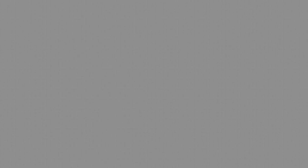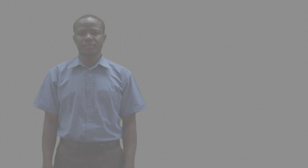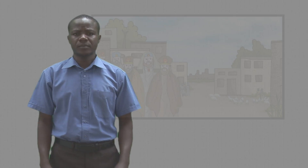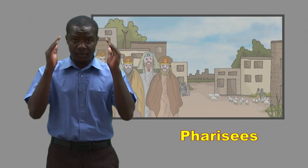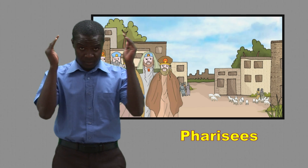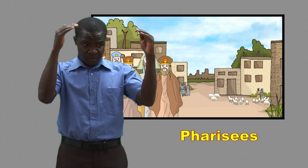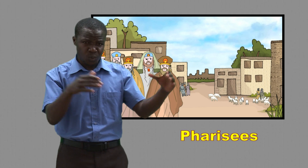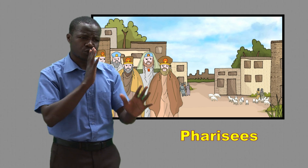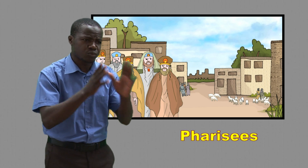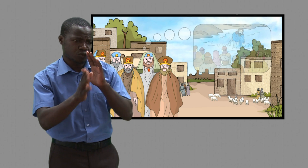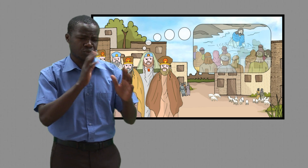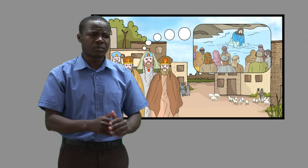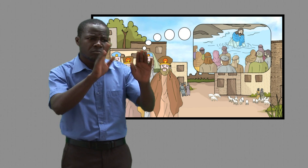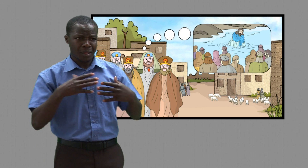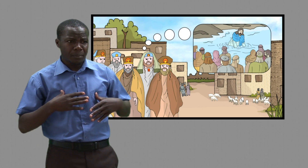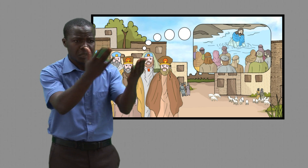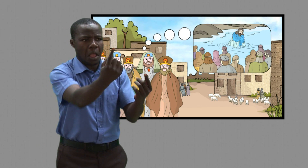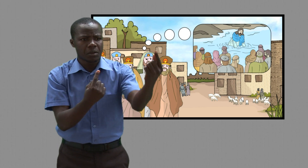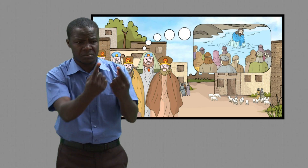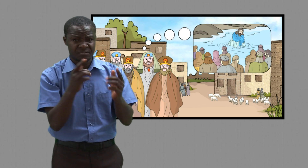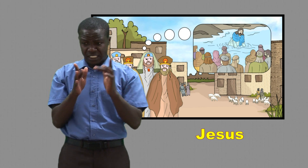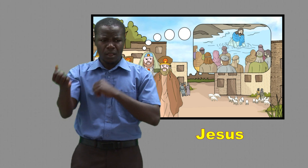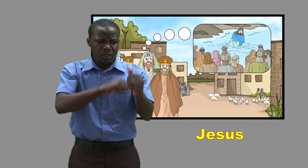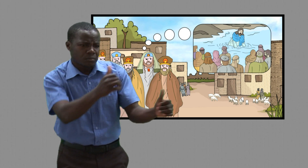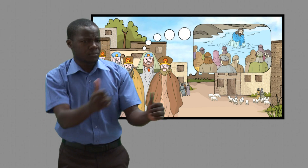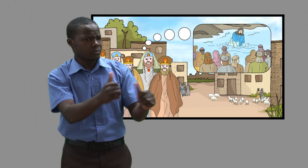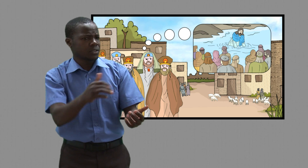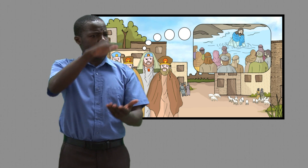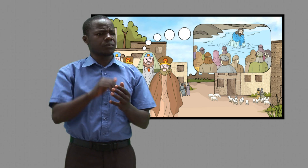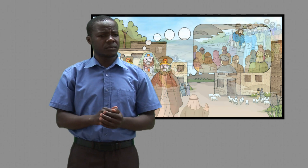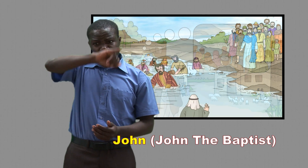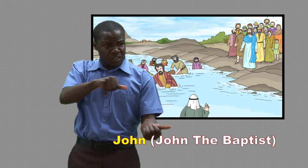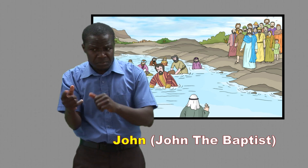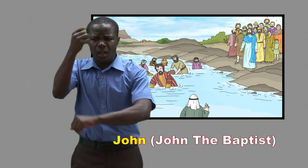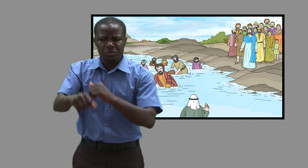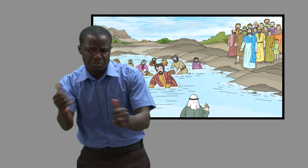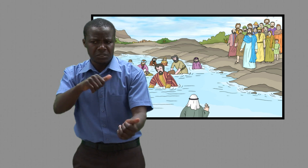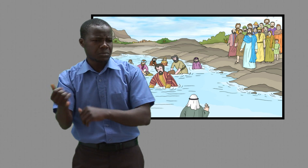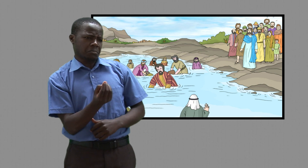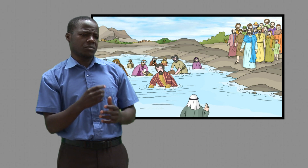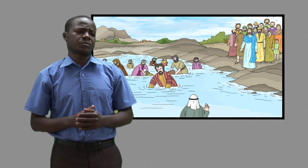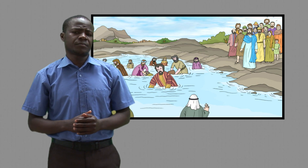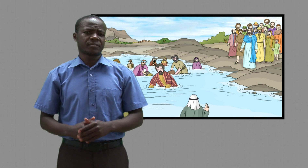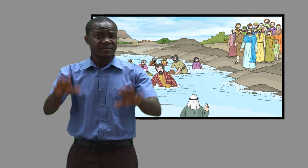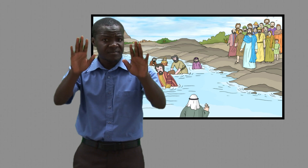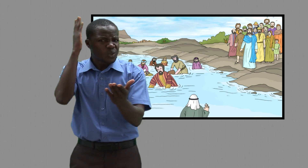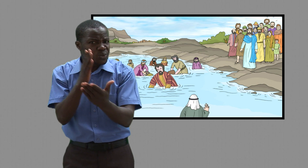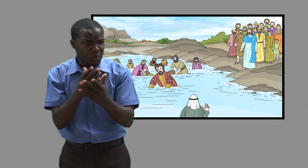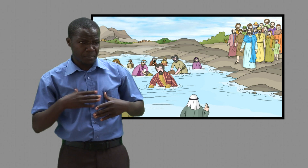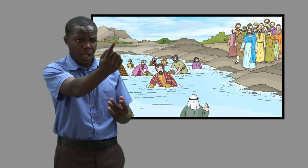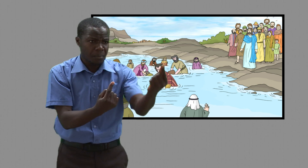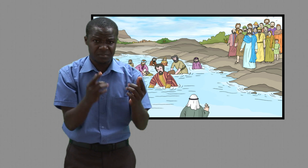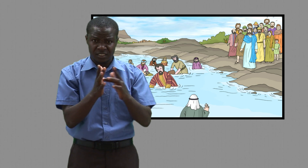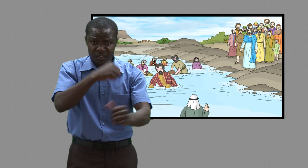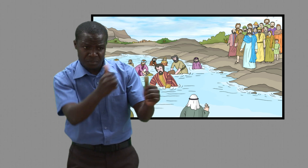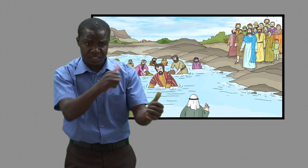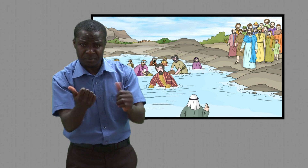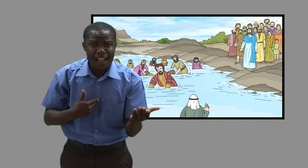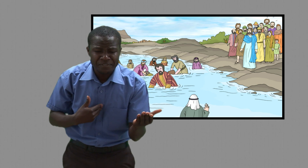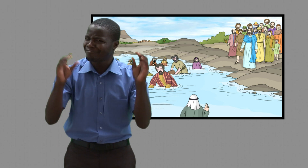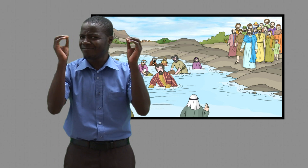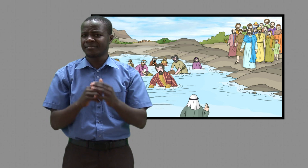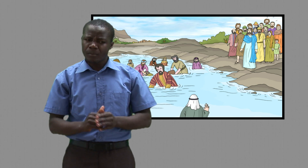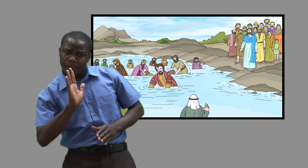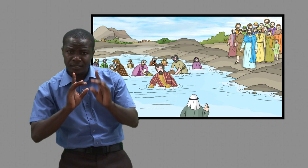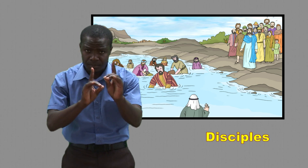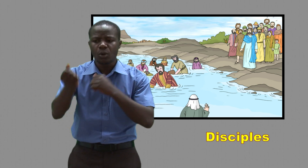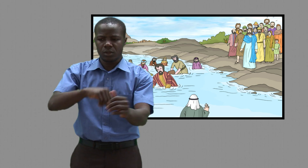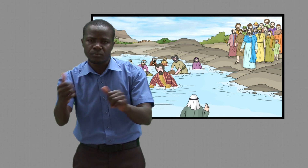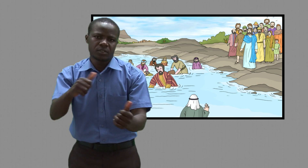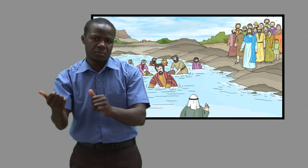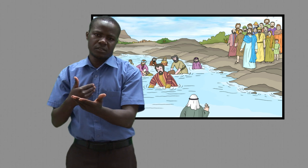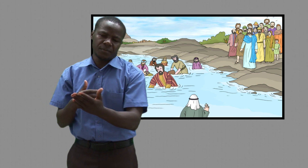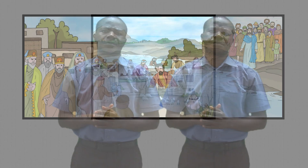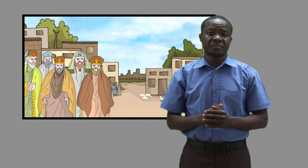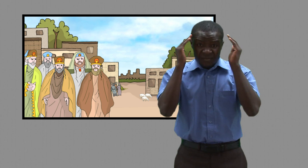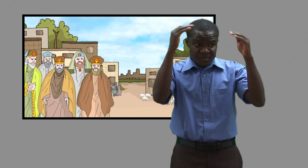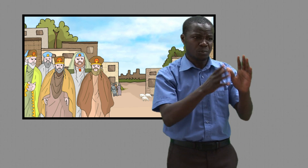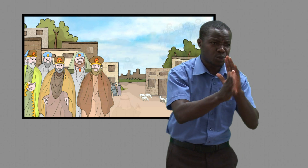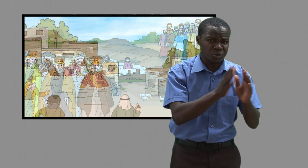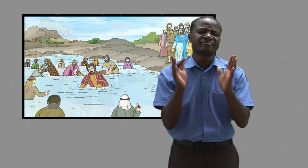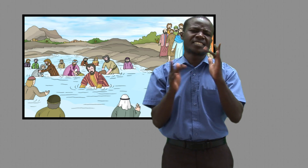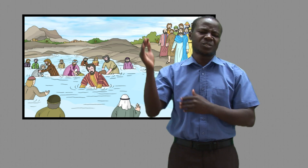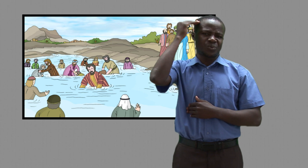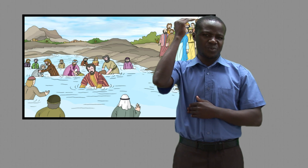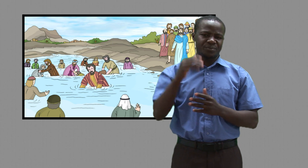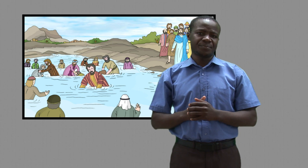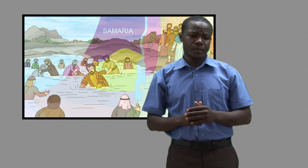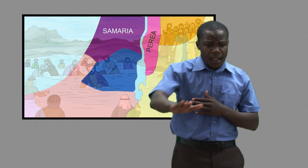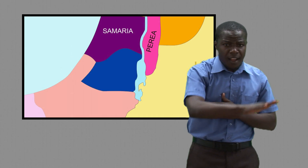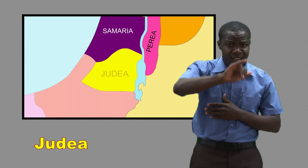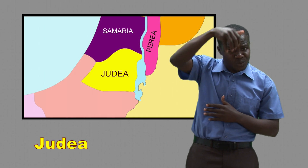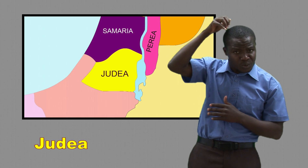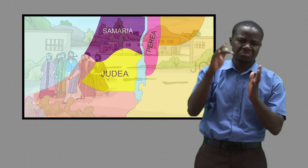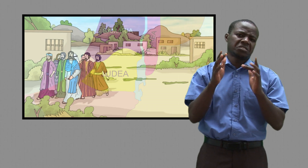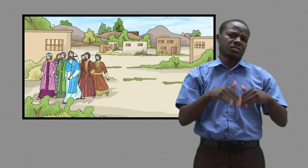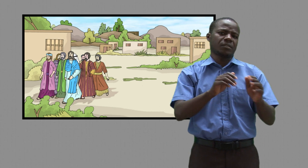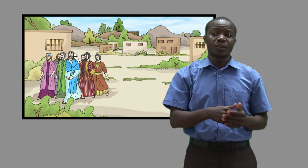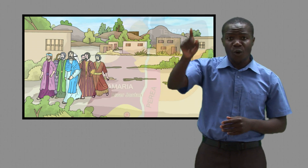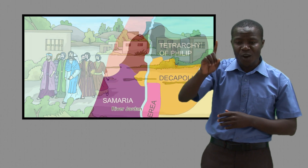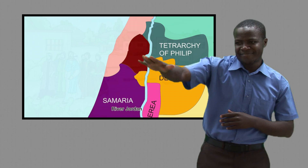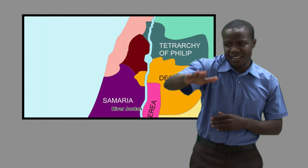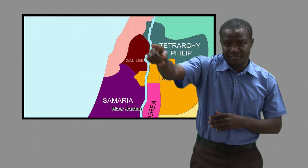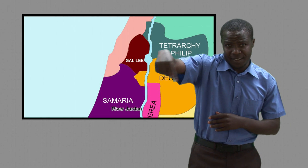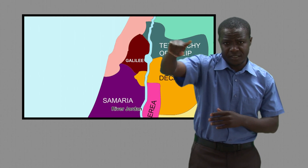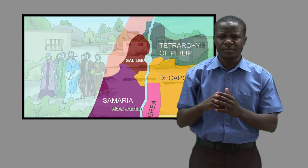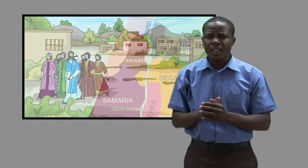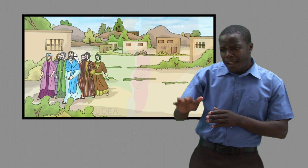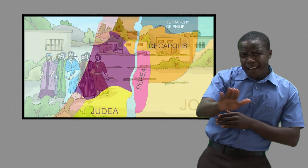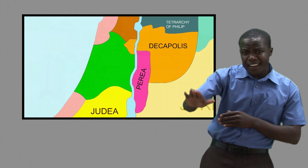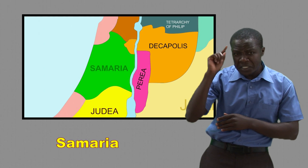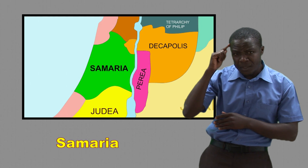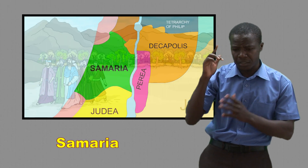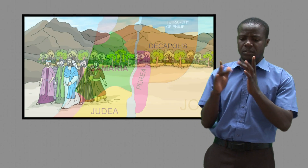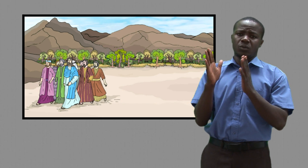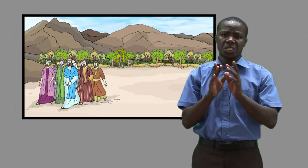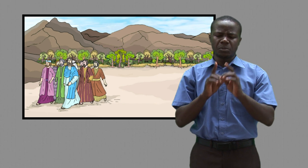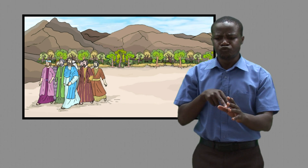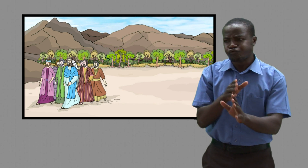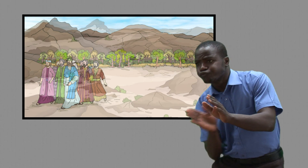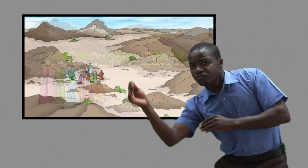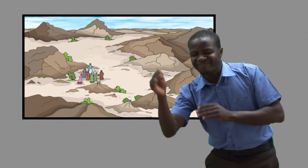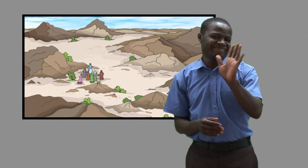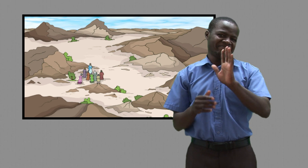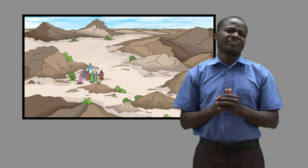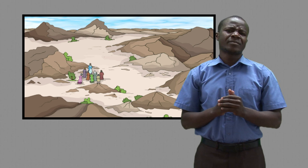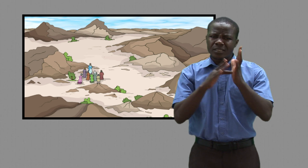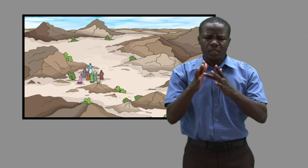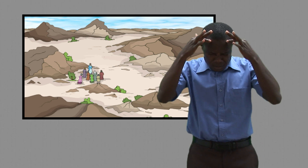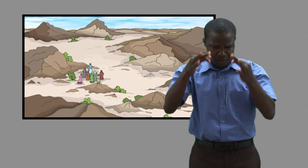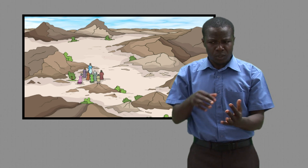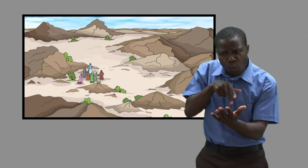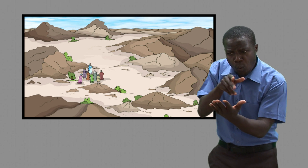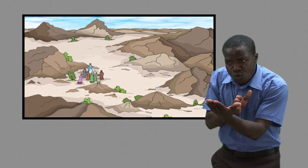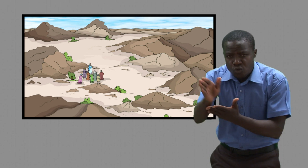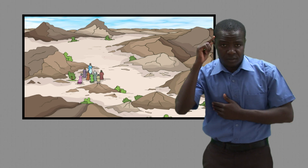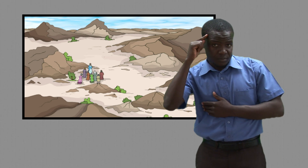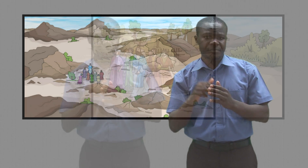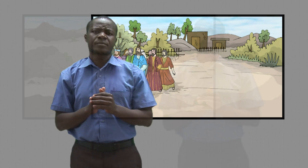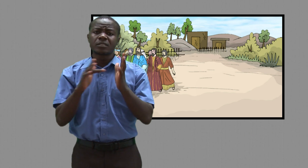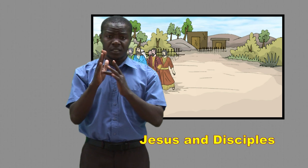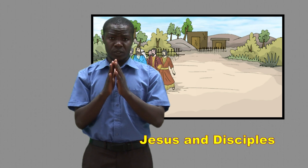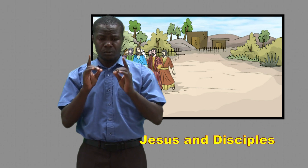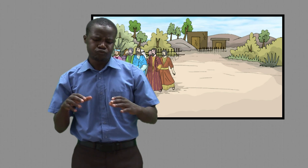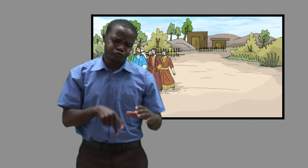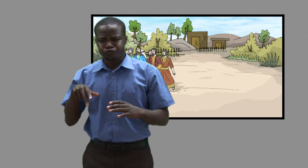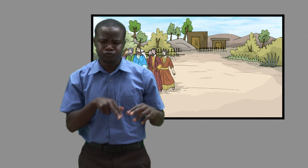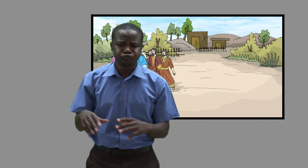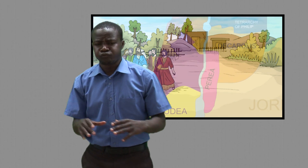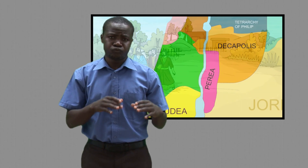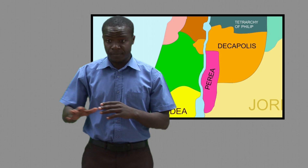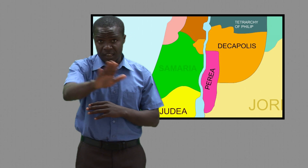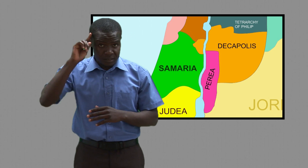When Jesus realized that the Pharisees were aware He was gaining and baptizing more disciples than John (although it was not Jesus who baptized, but His disciples), He left Judea and returned to Galilee.